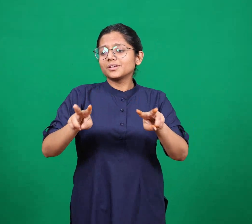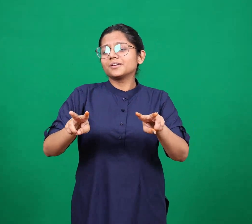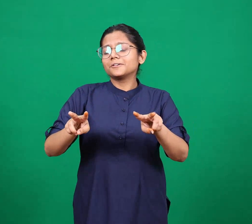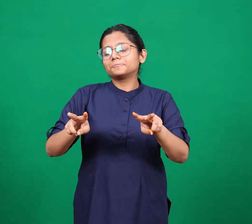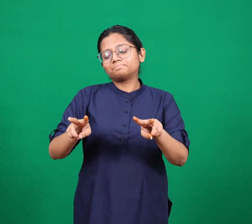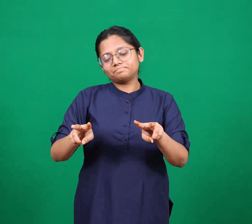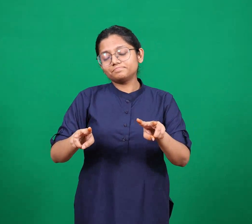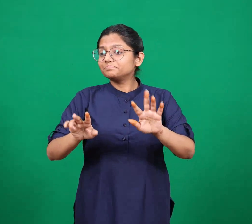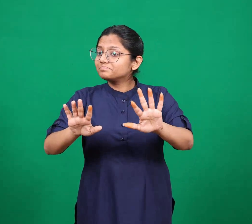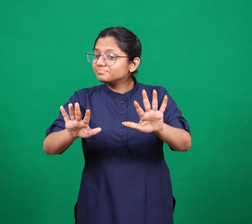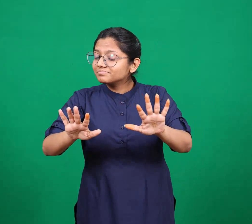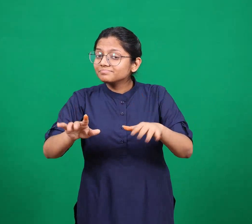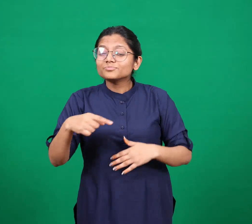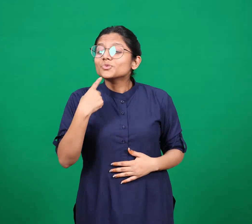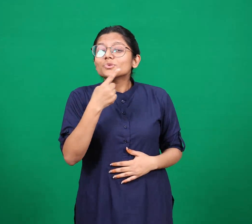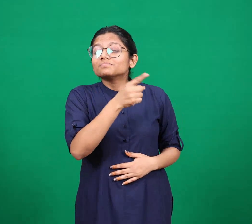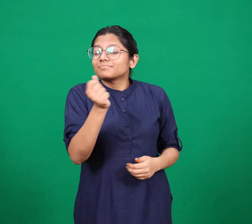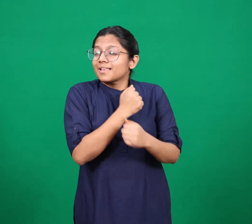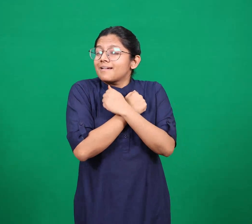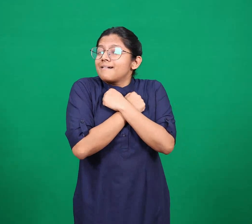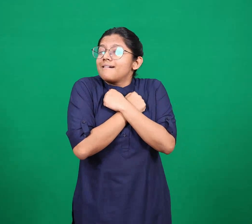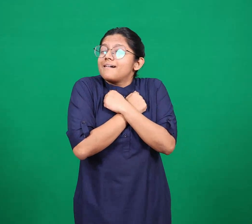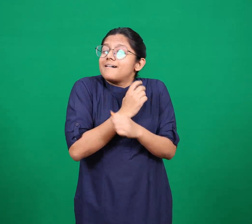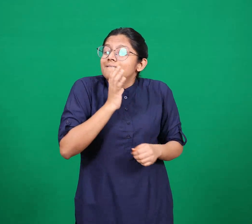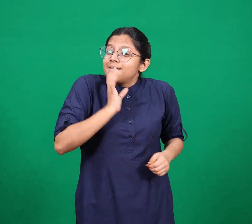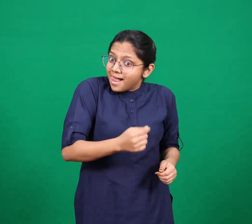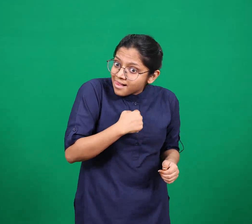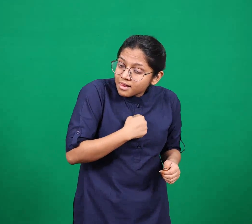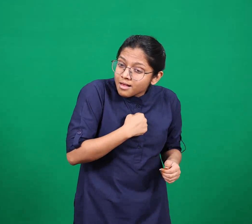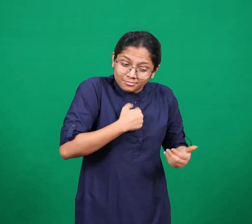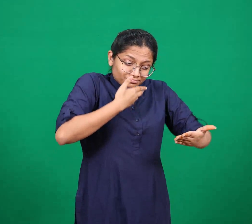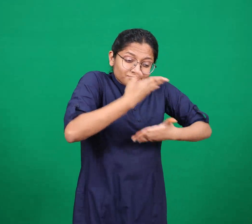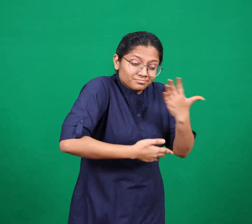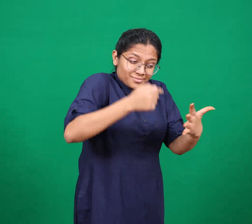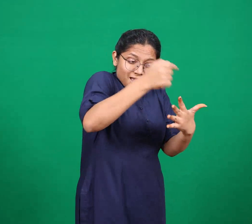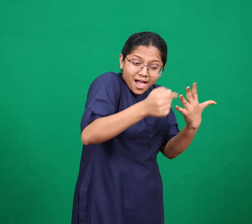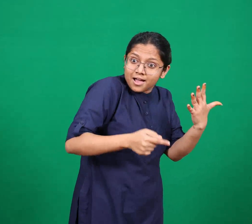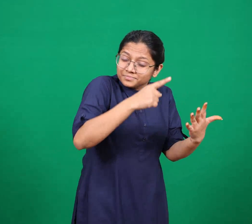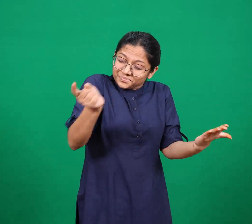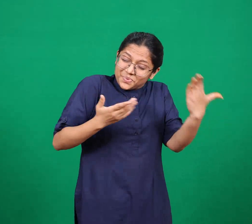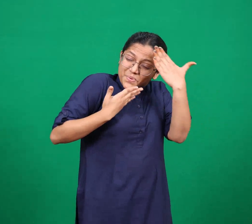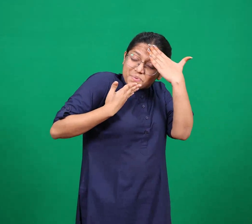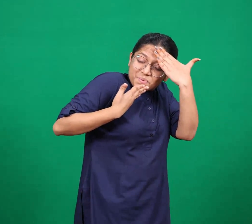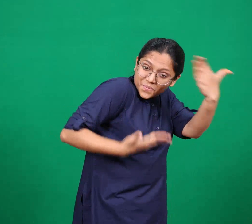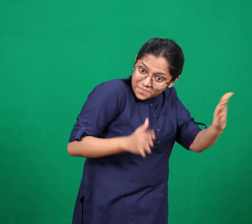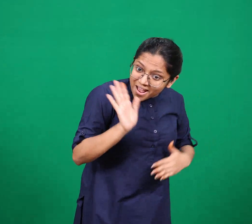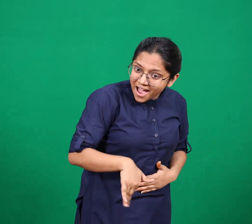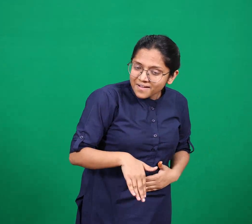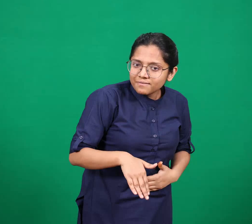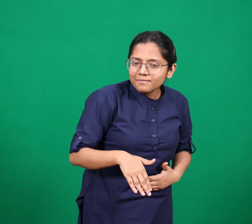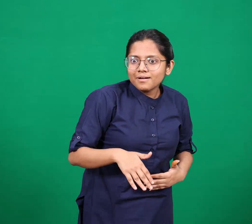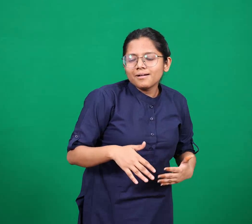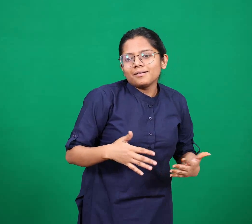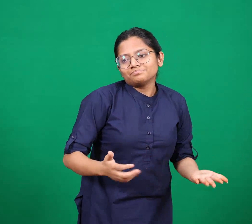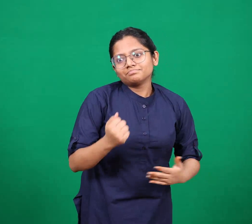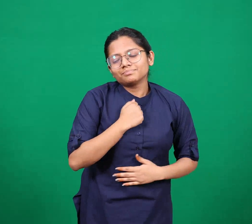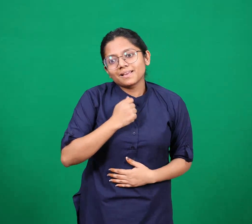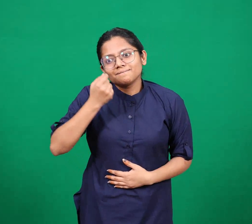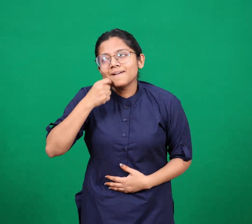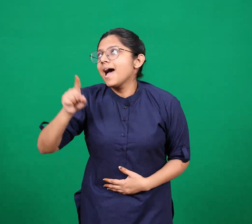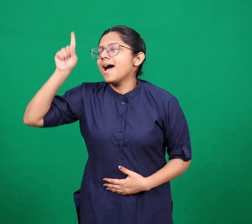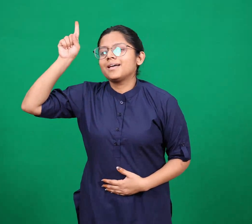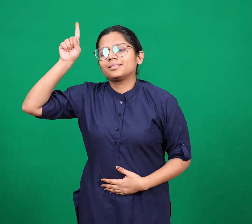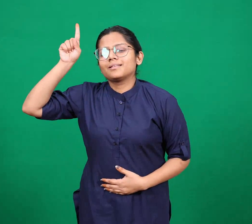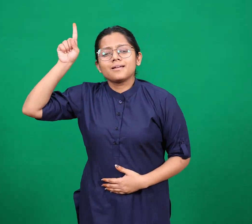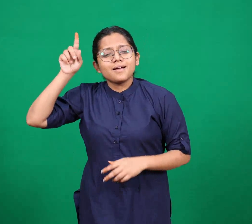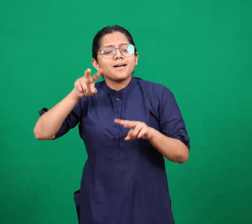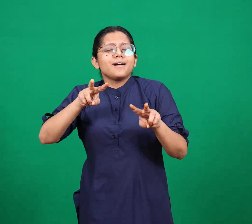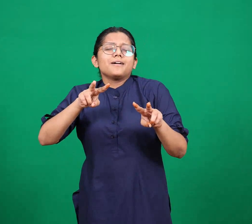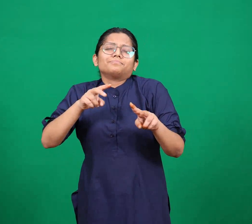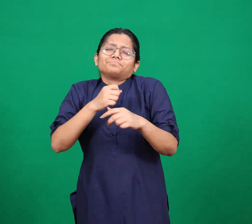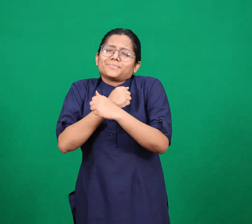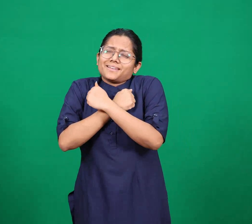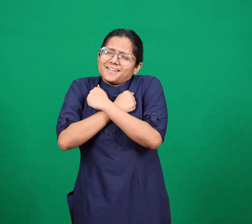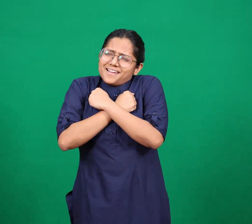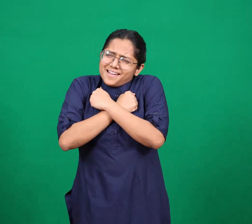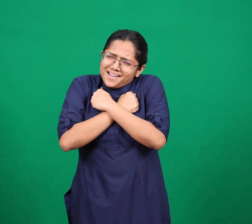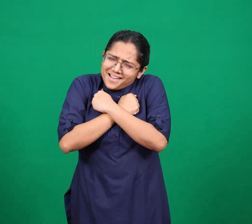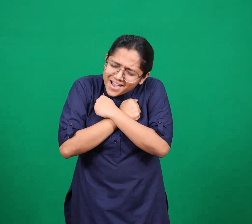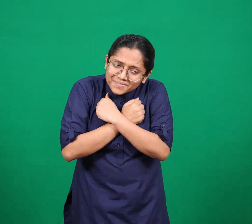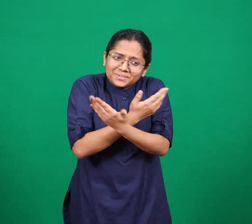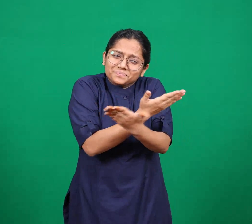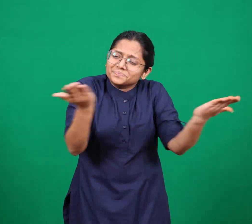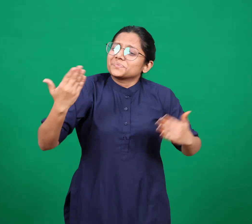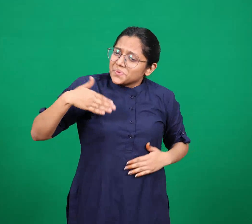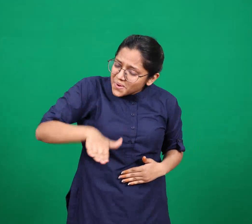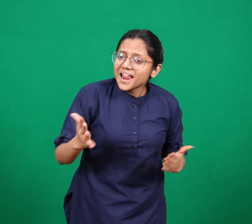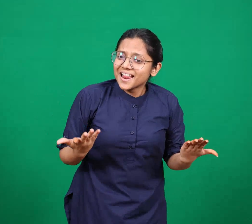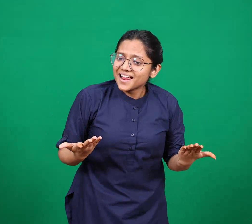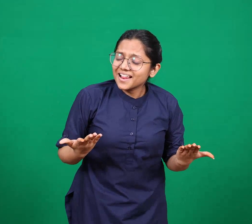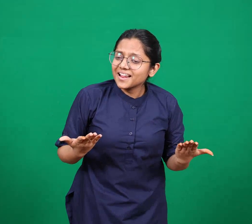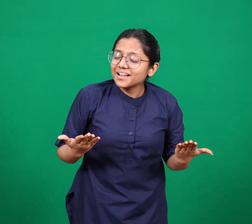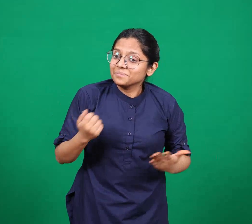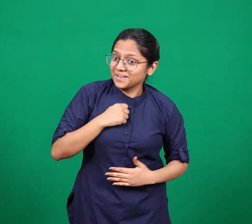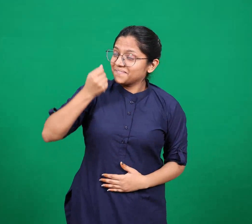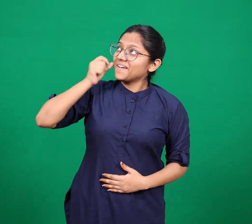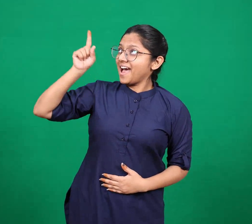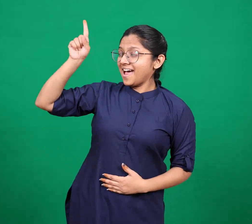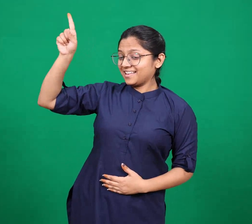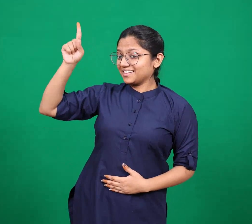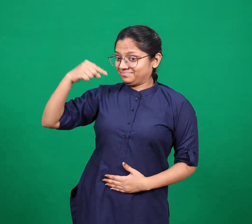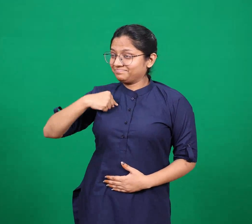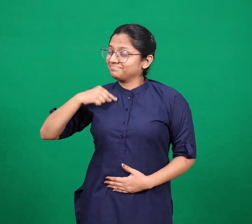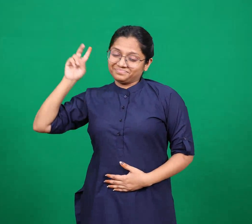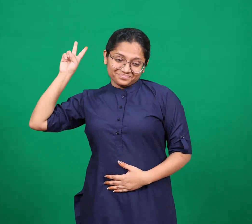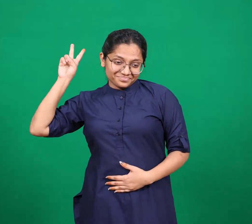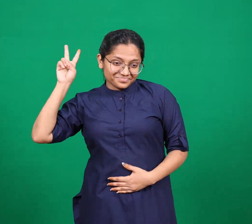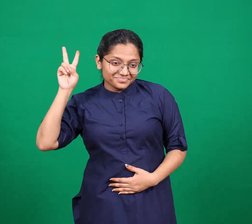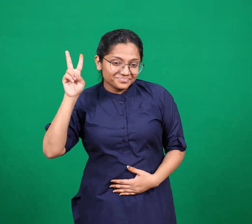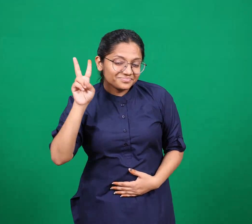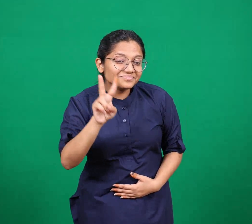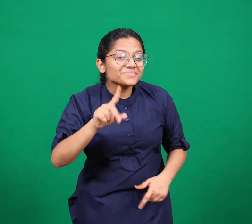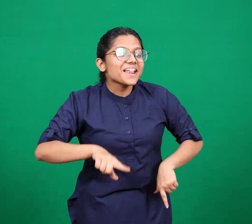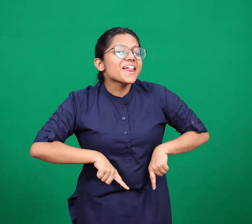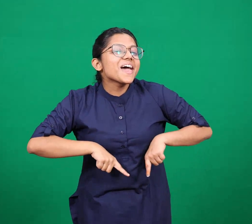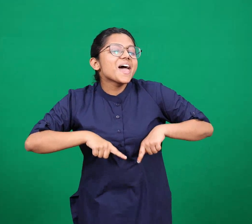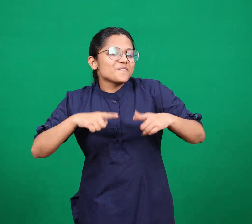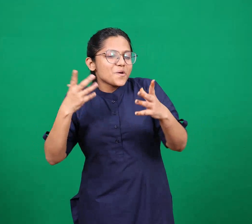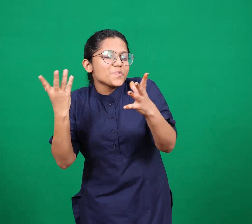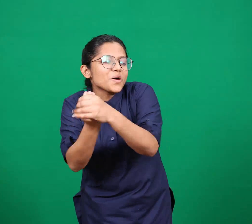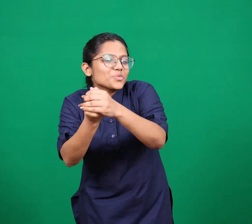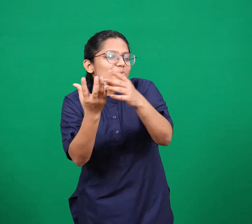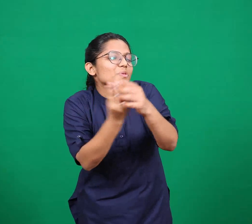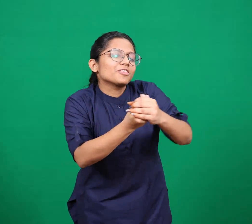Jesus replied, "If anyone loves Me, he will keep My word.